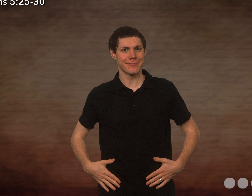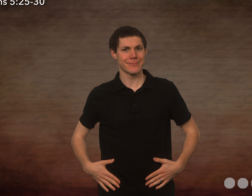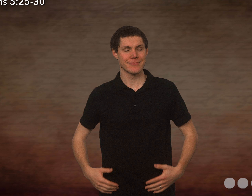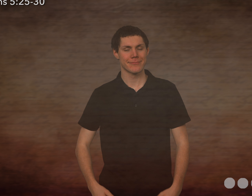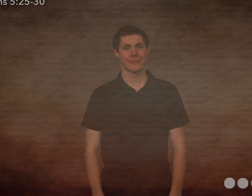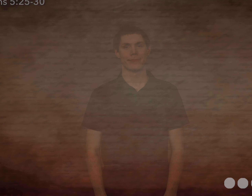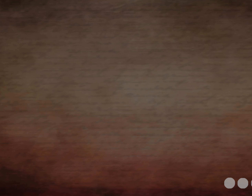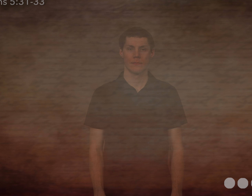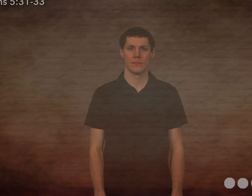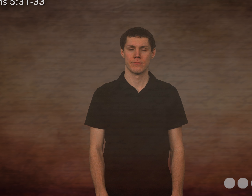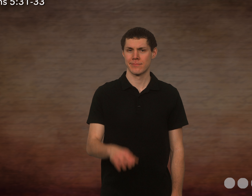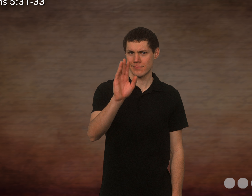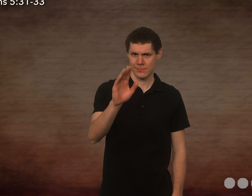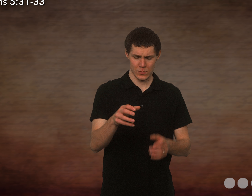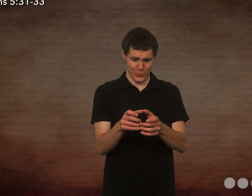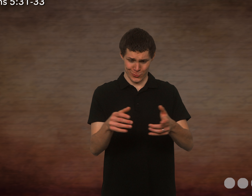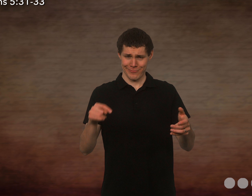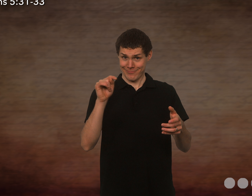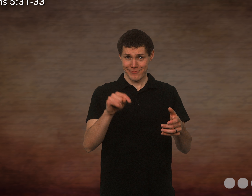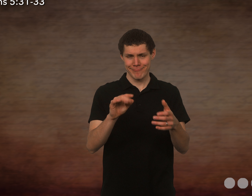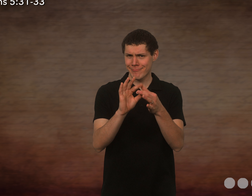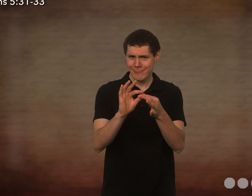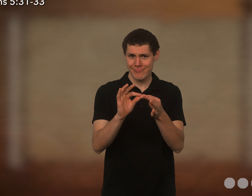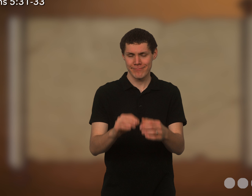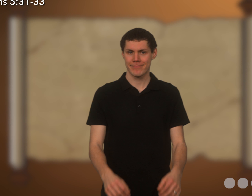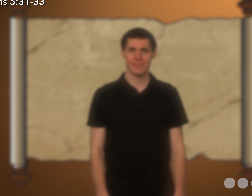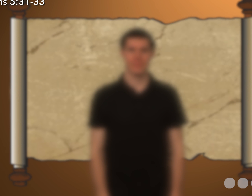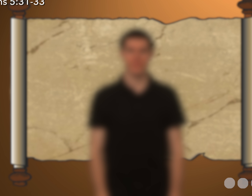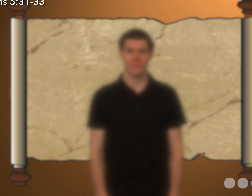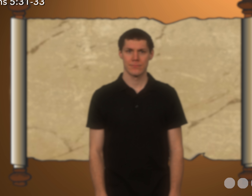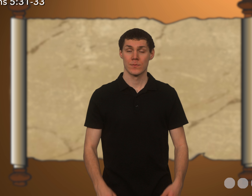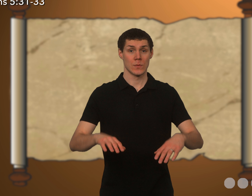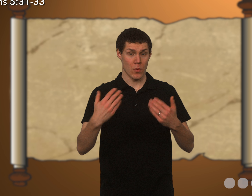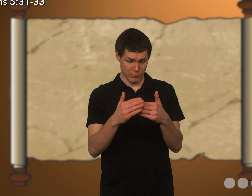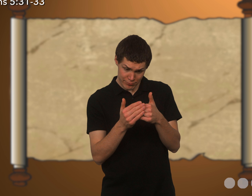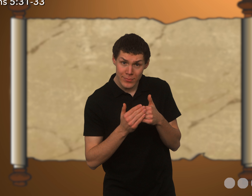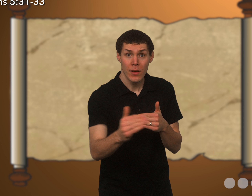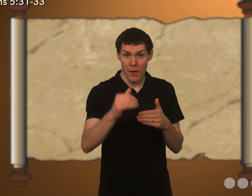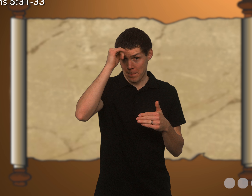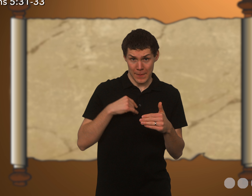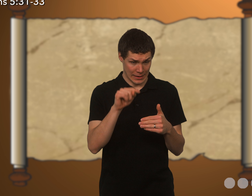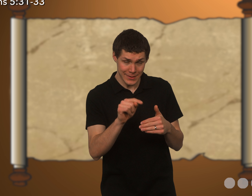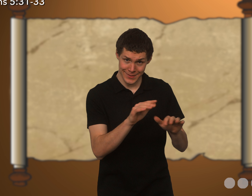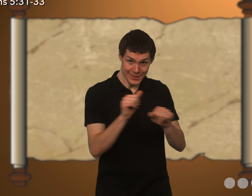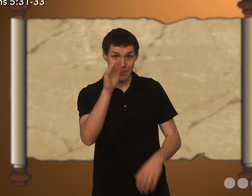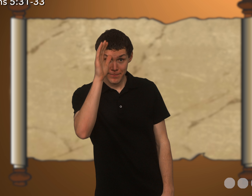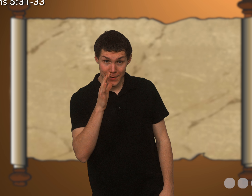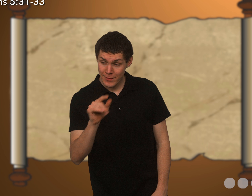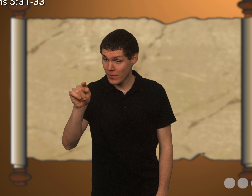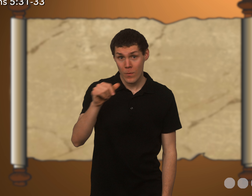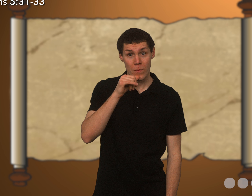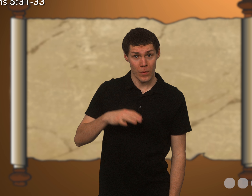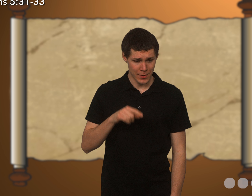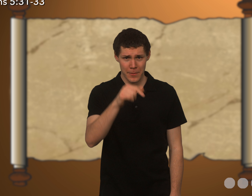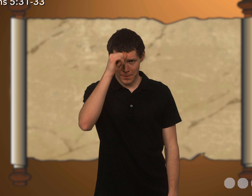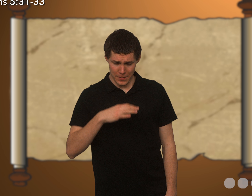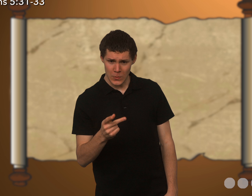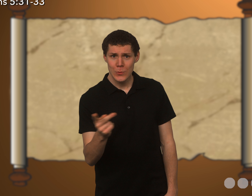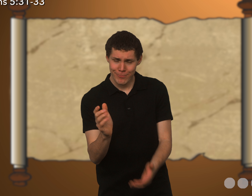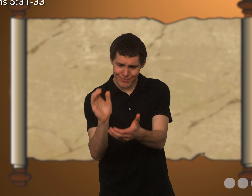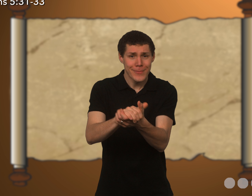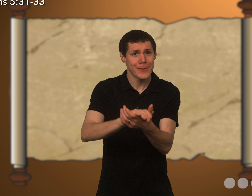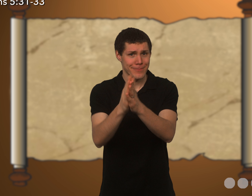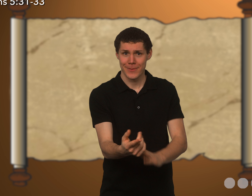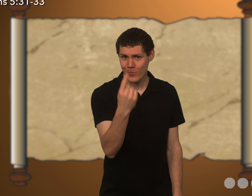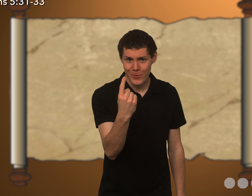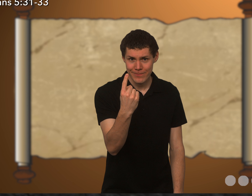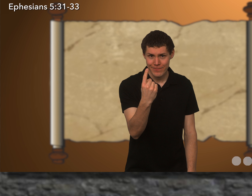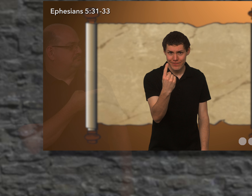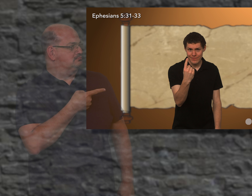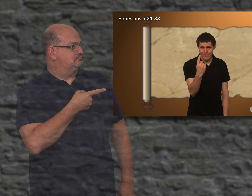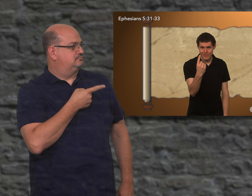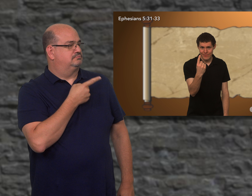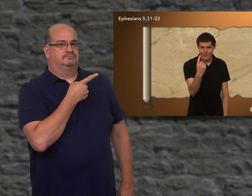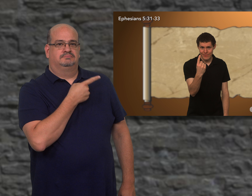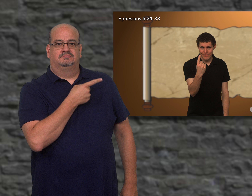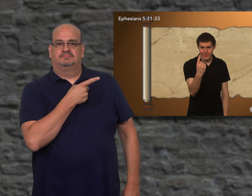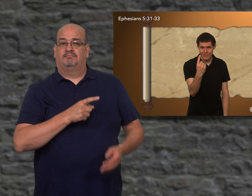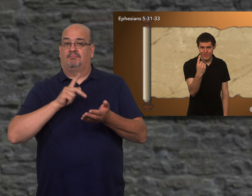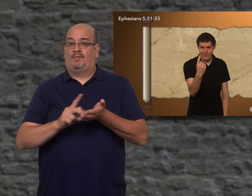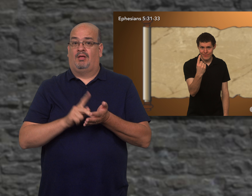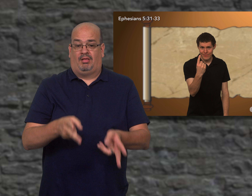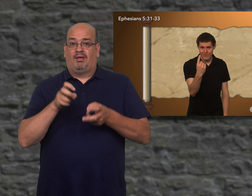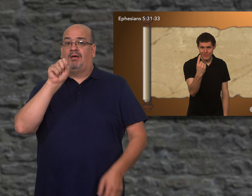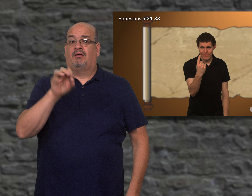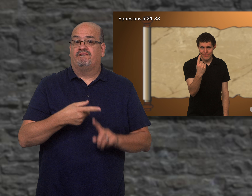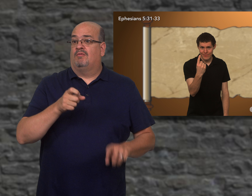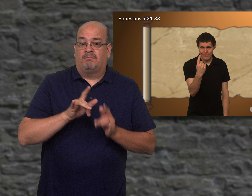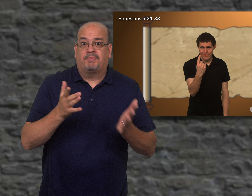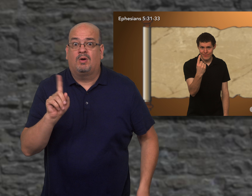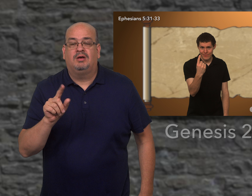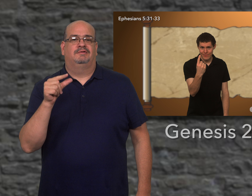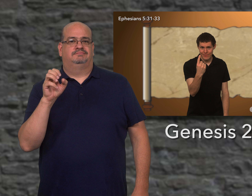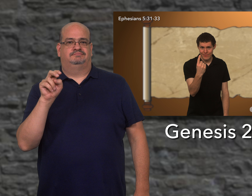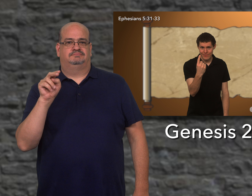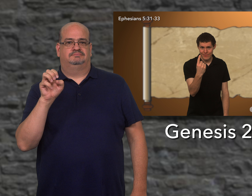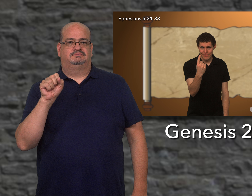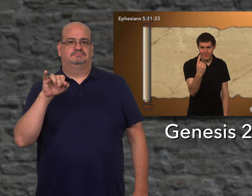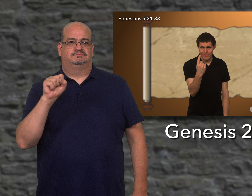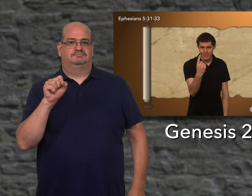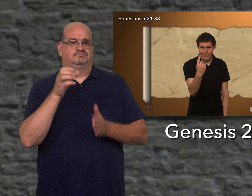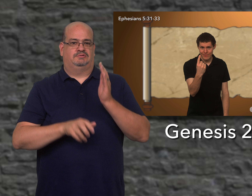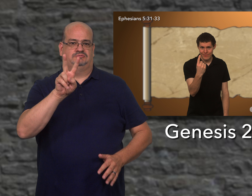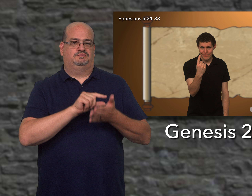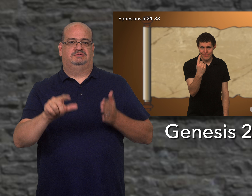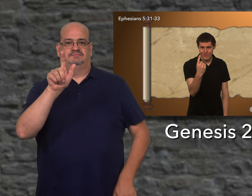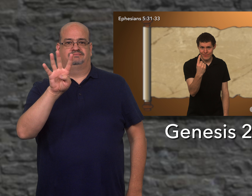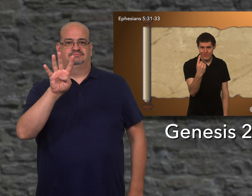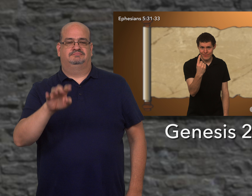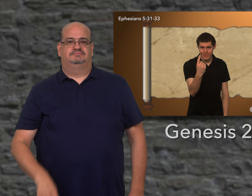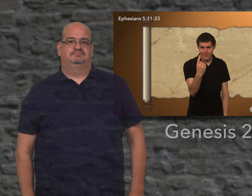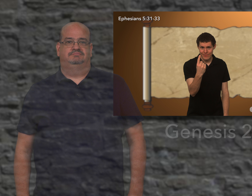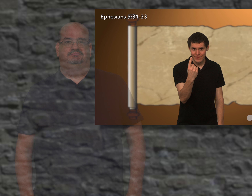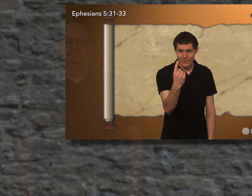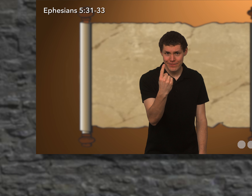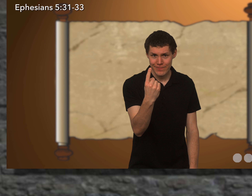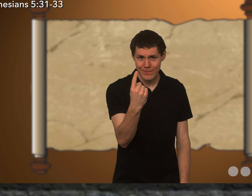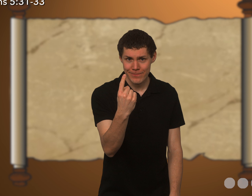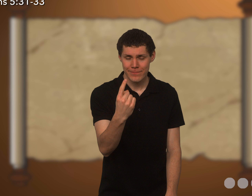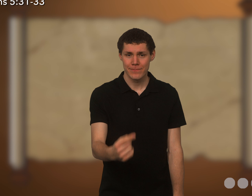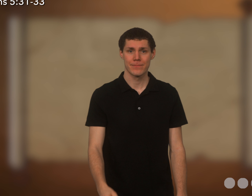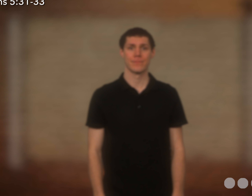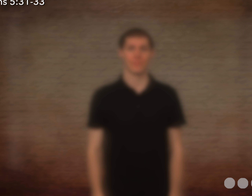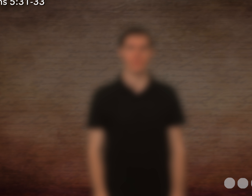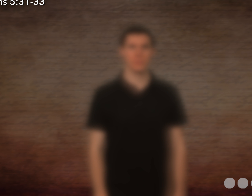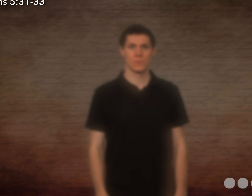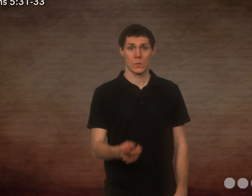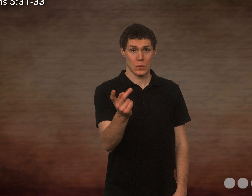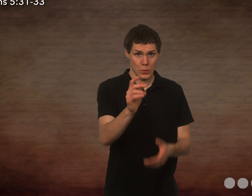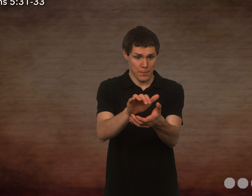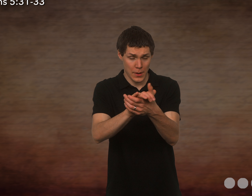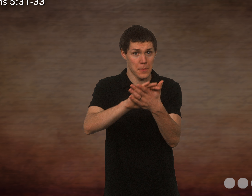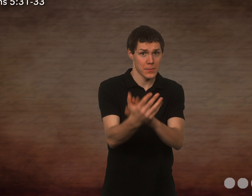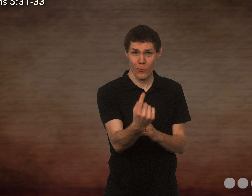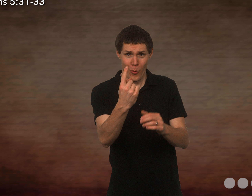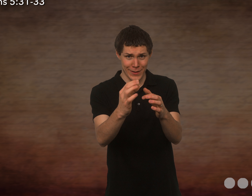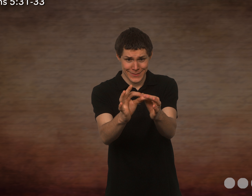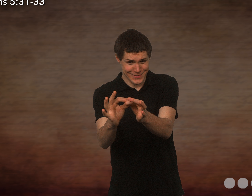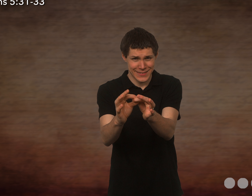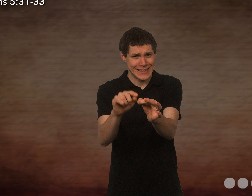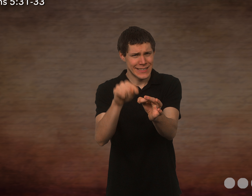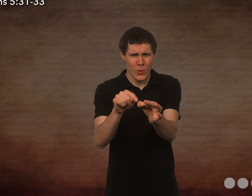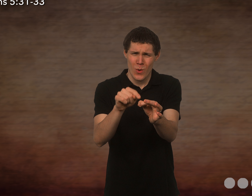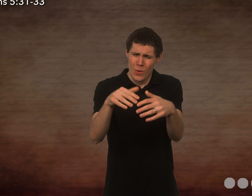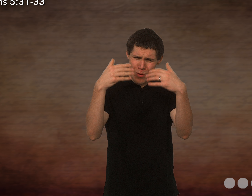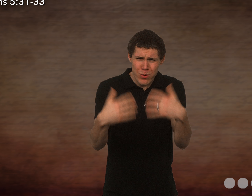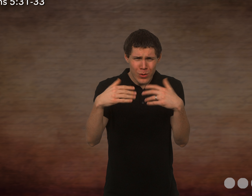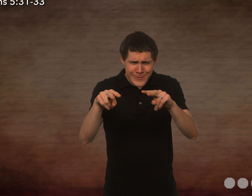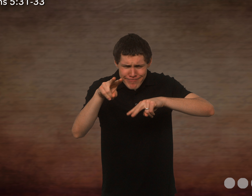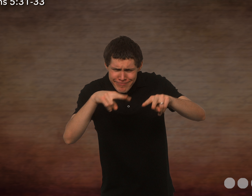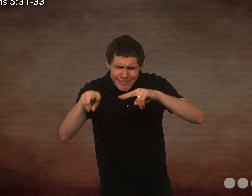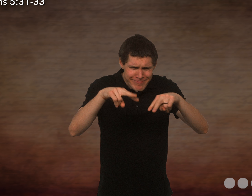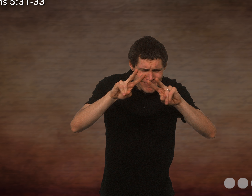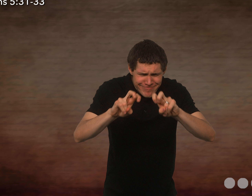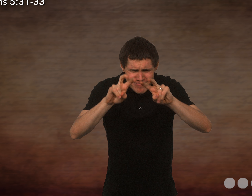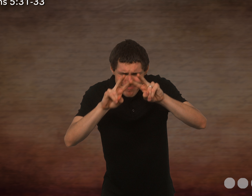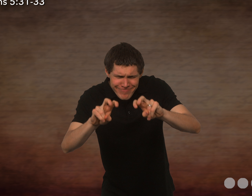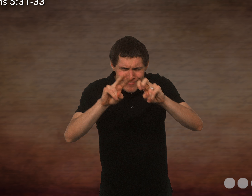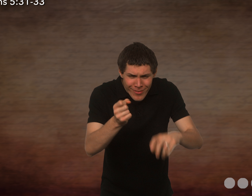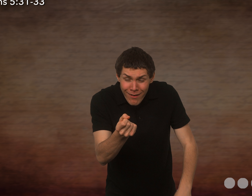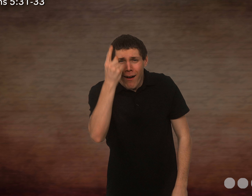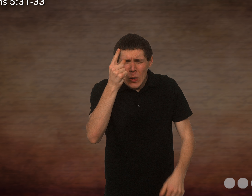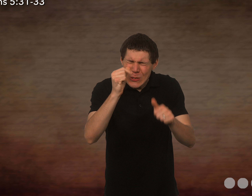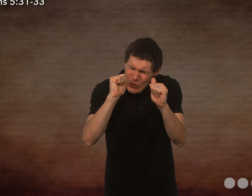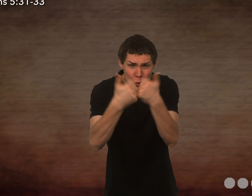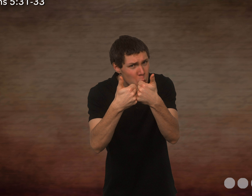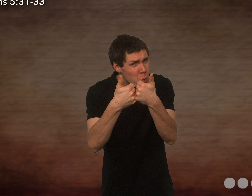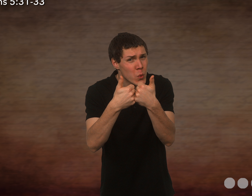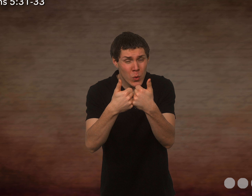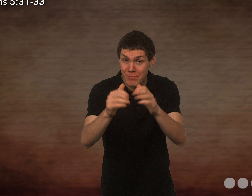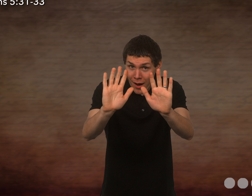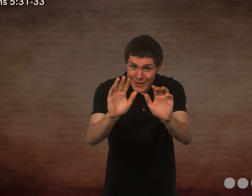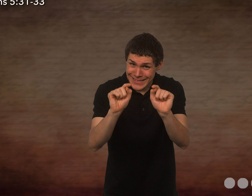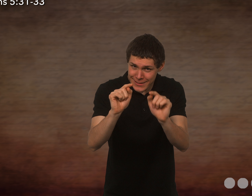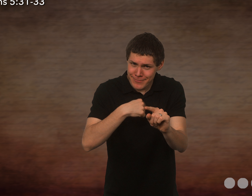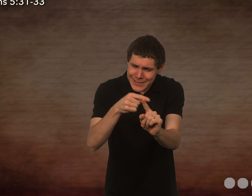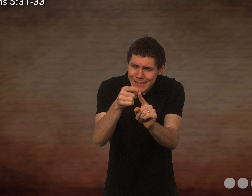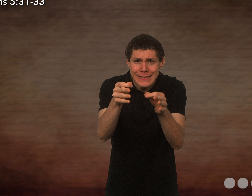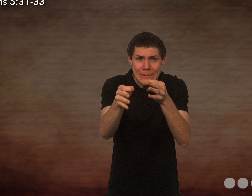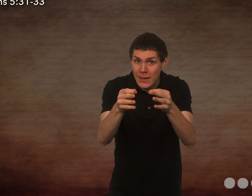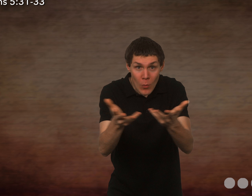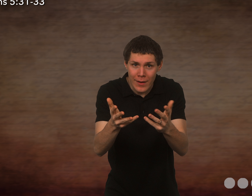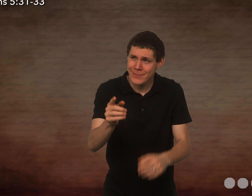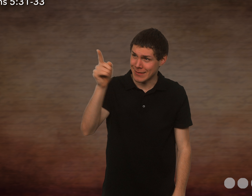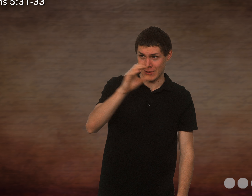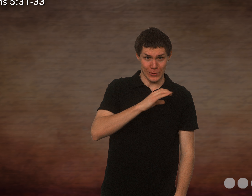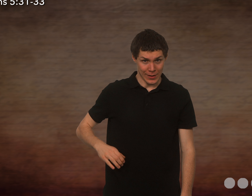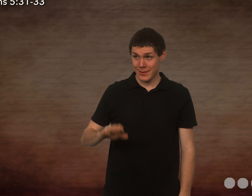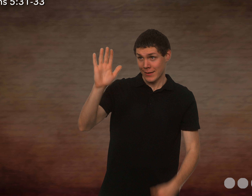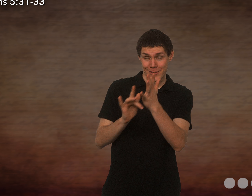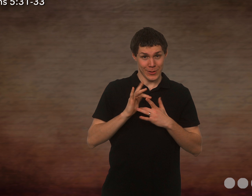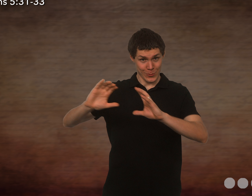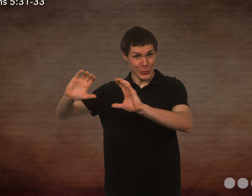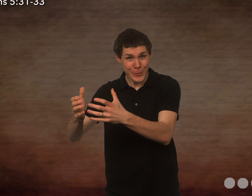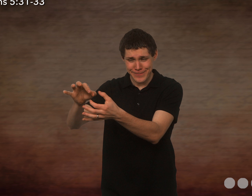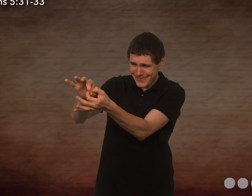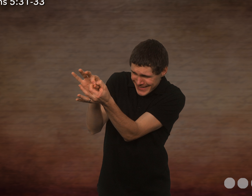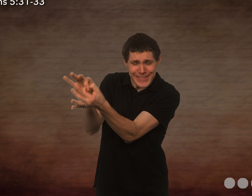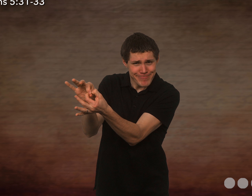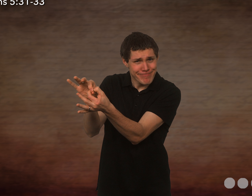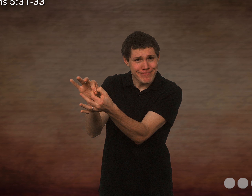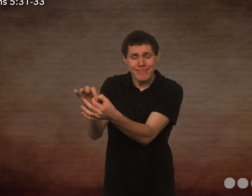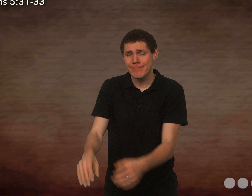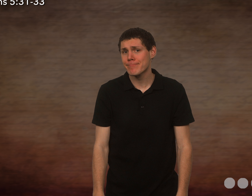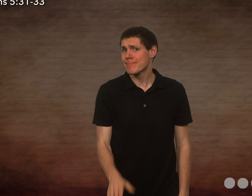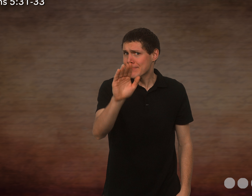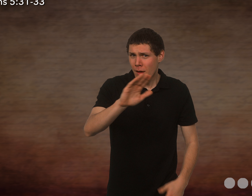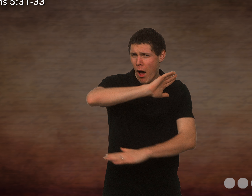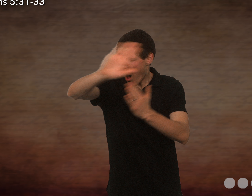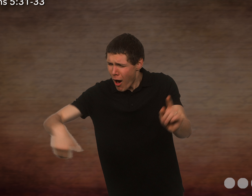“For this reason a man will leave his father and mother and be united to his wife, and the two will become one flesh.”